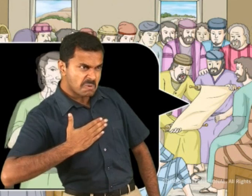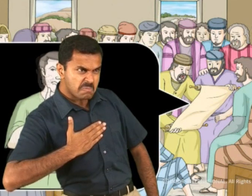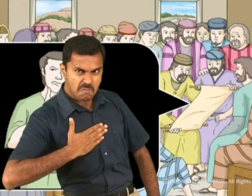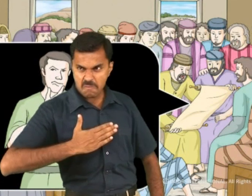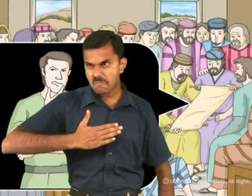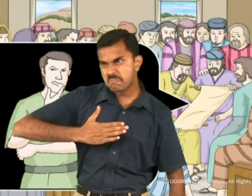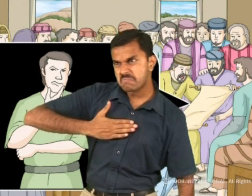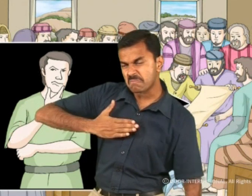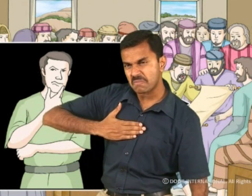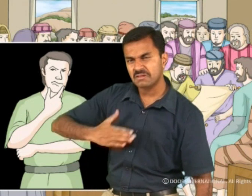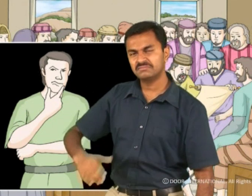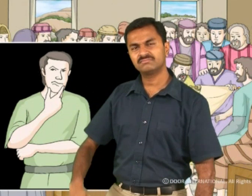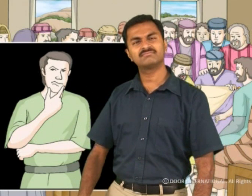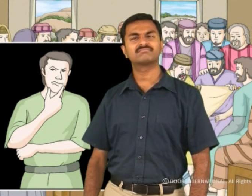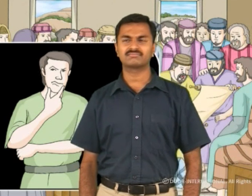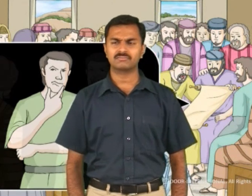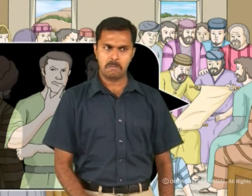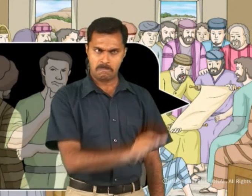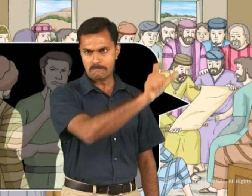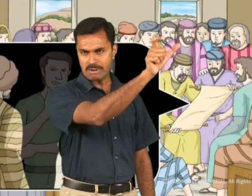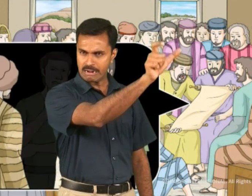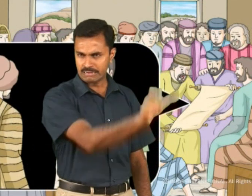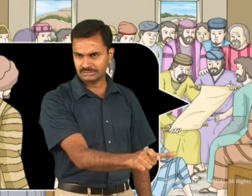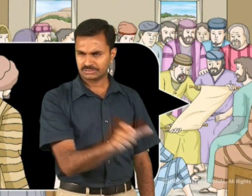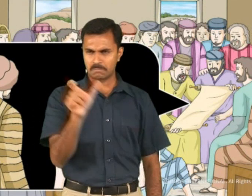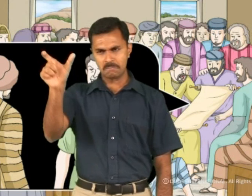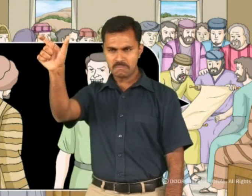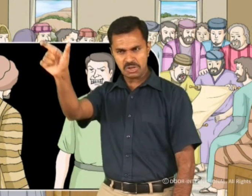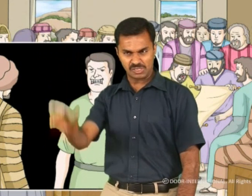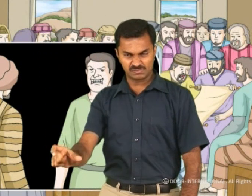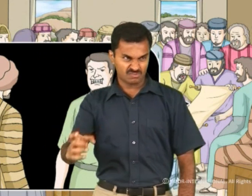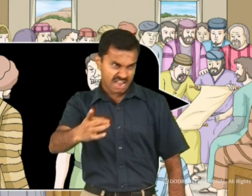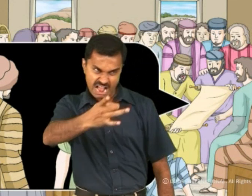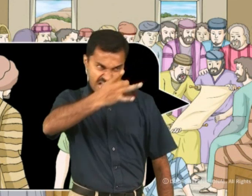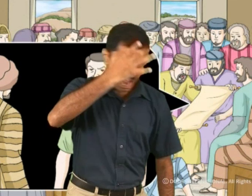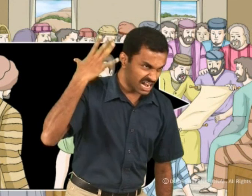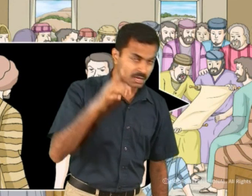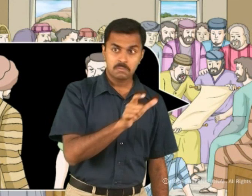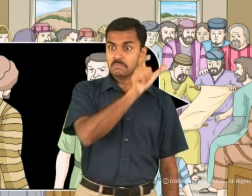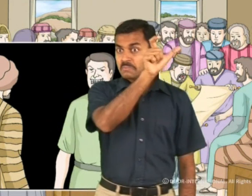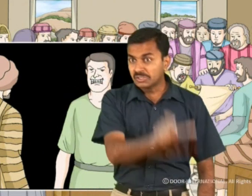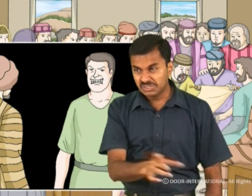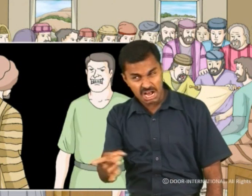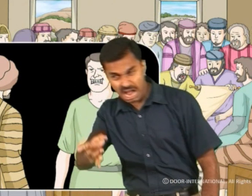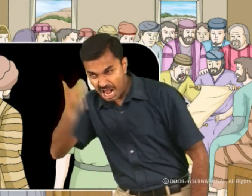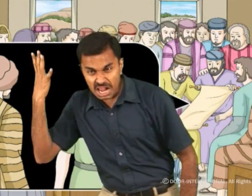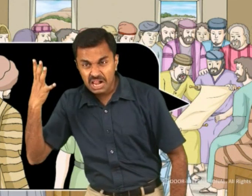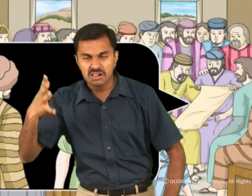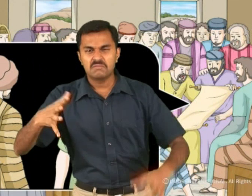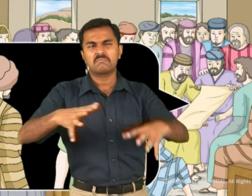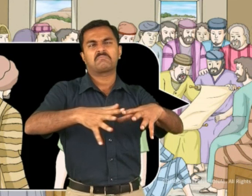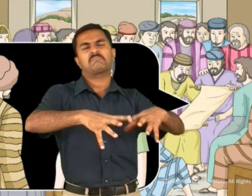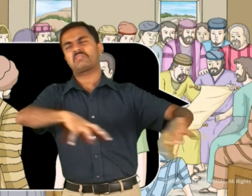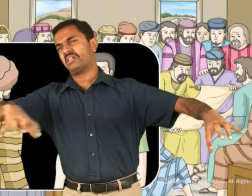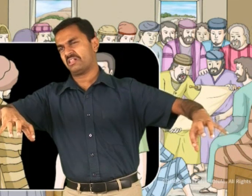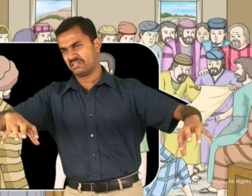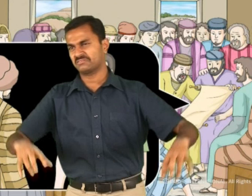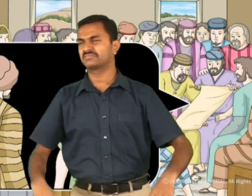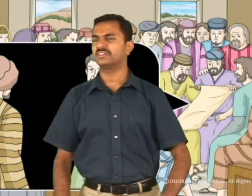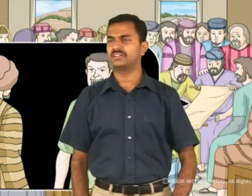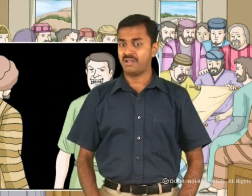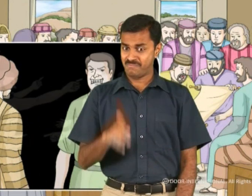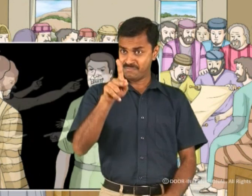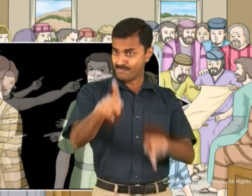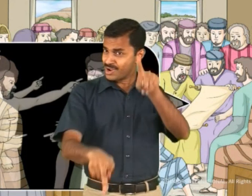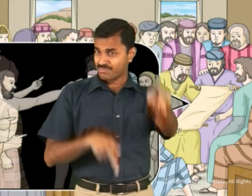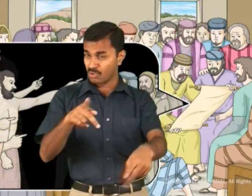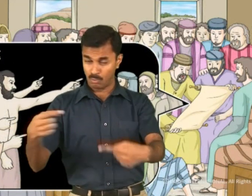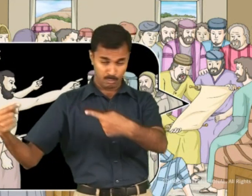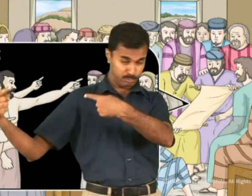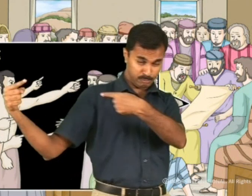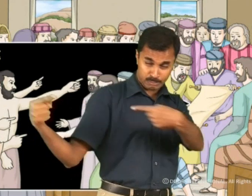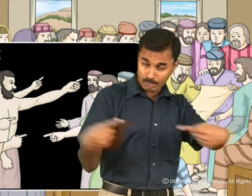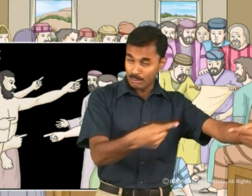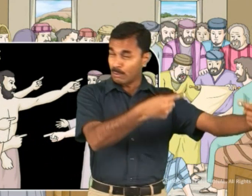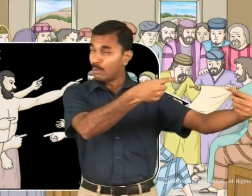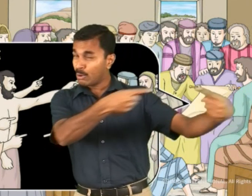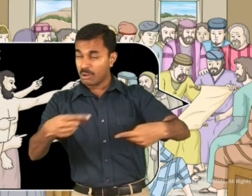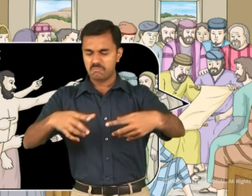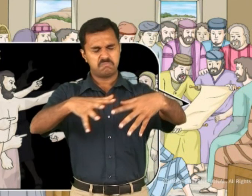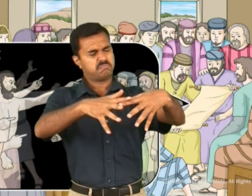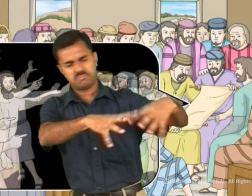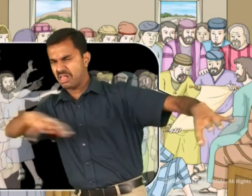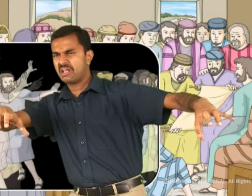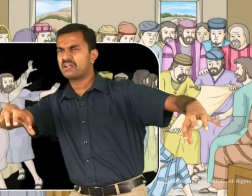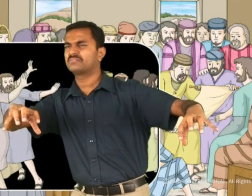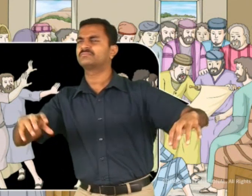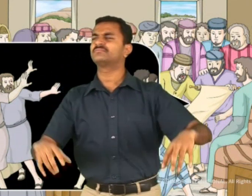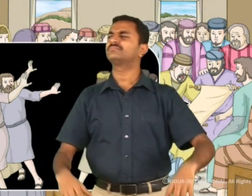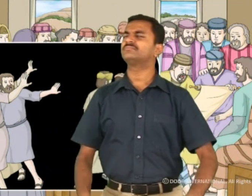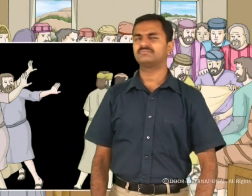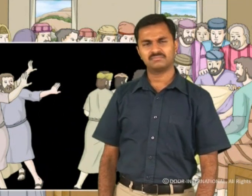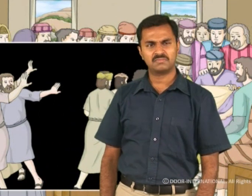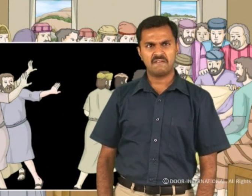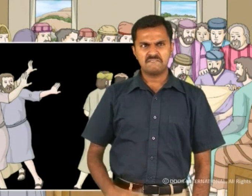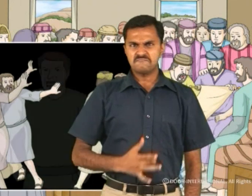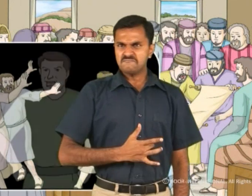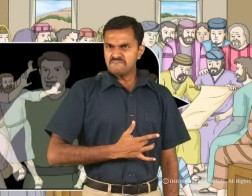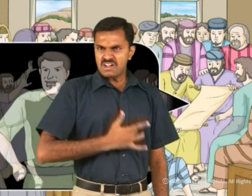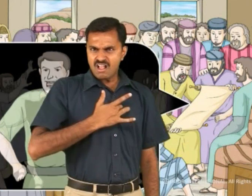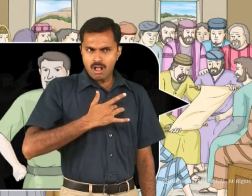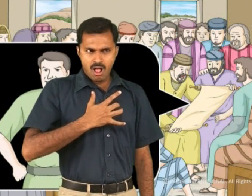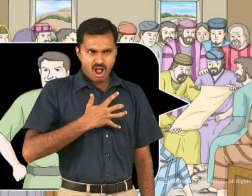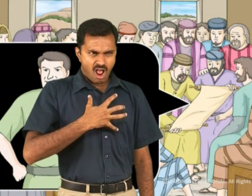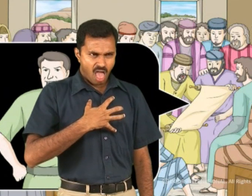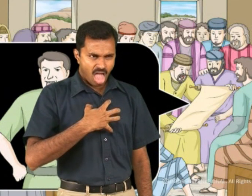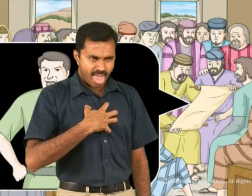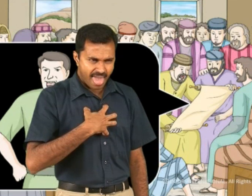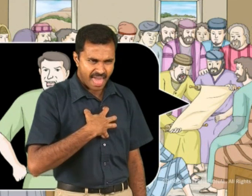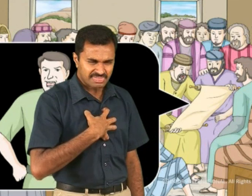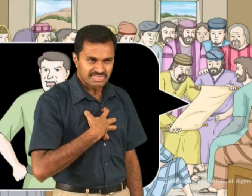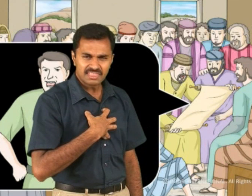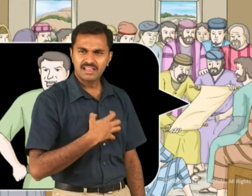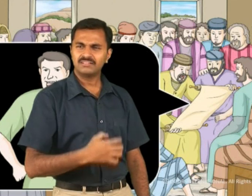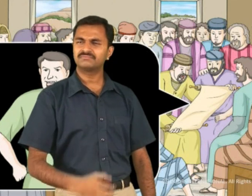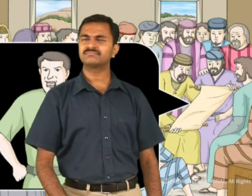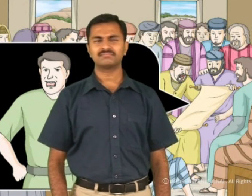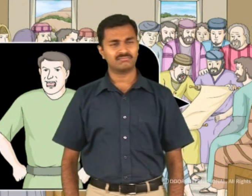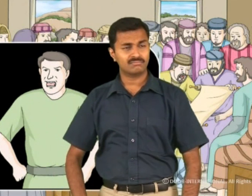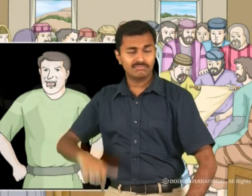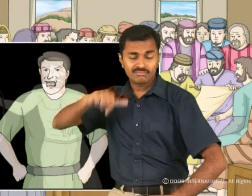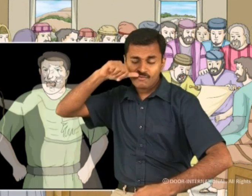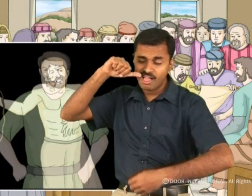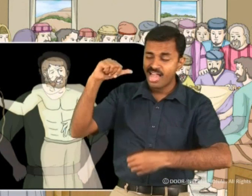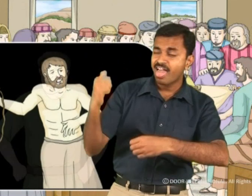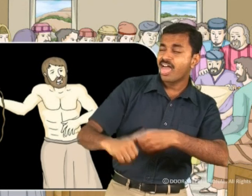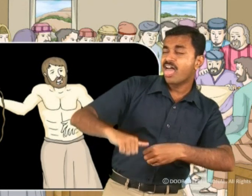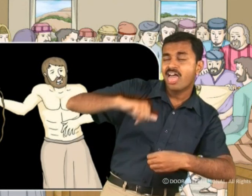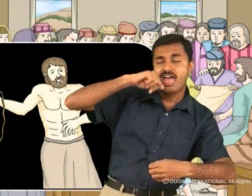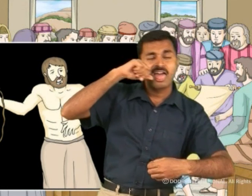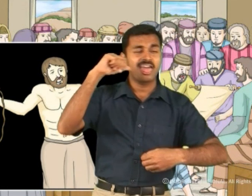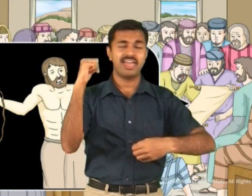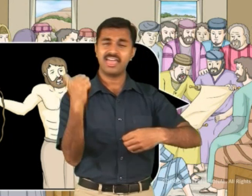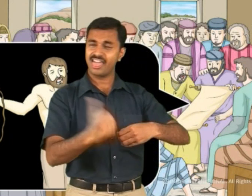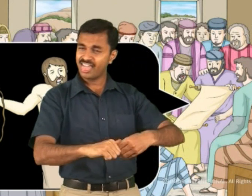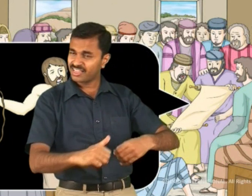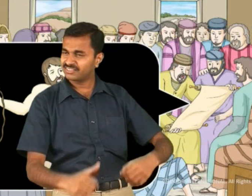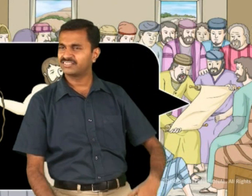rivalries, divisions, factions, and envy;